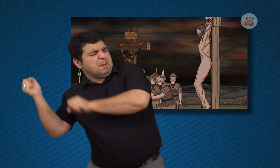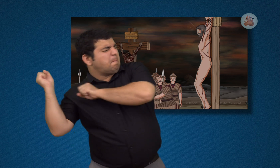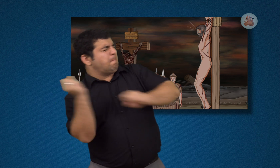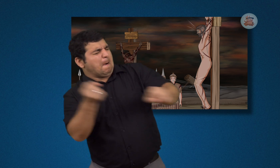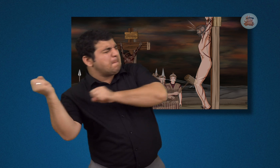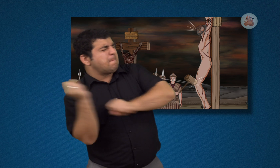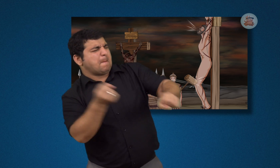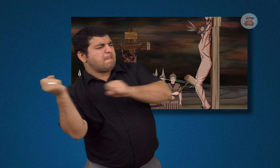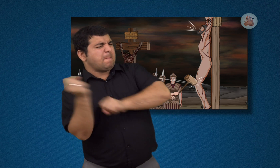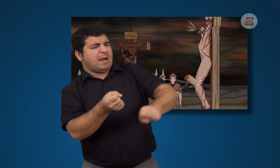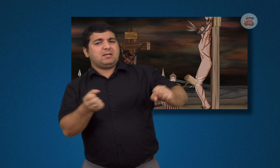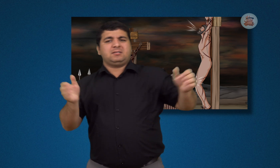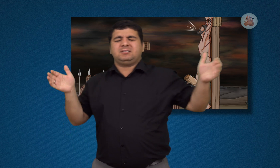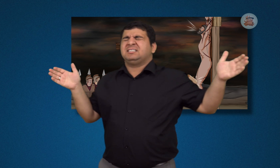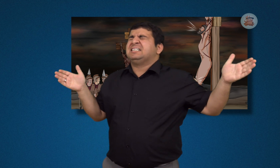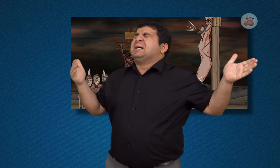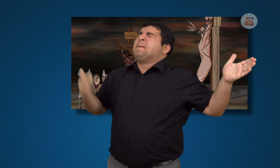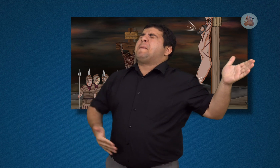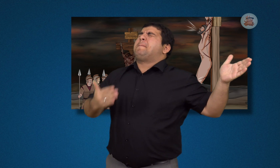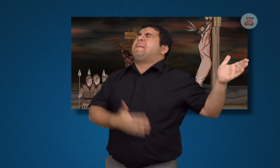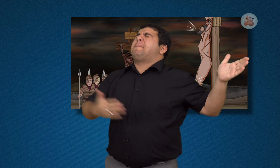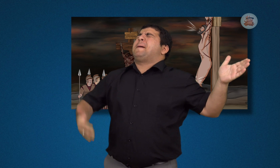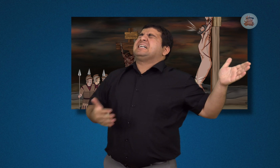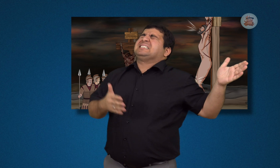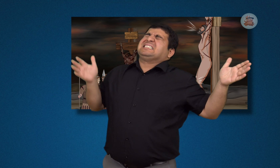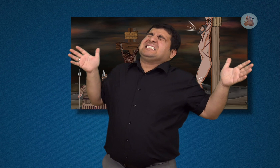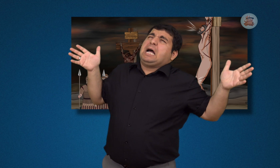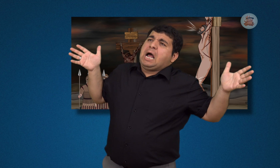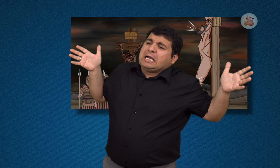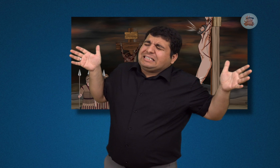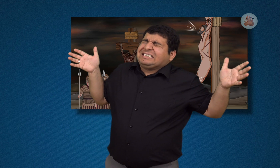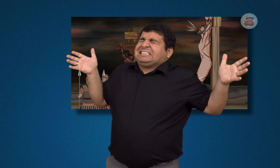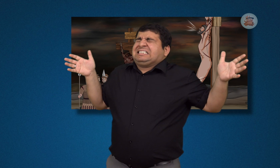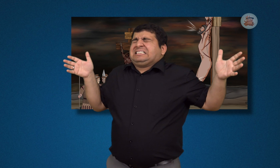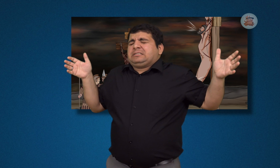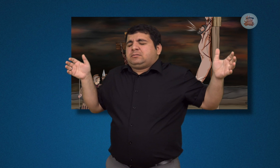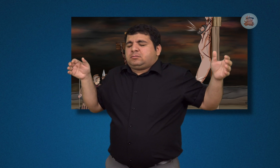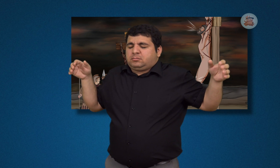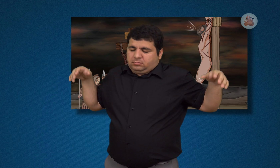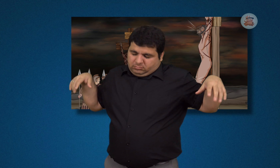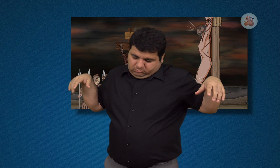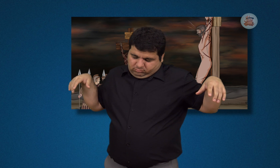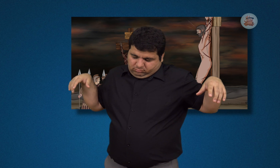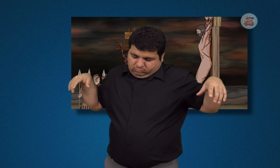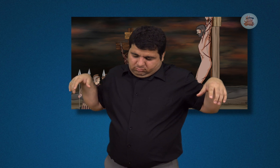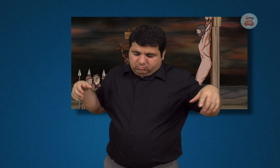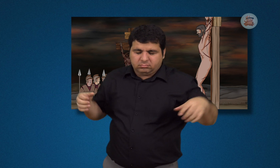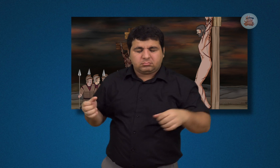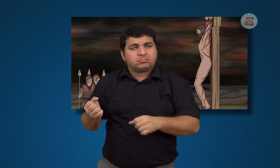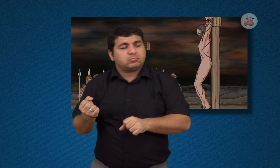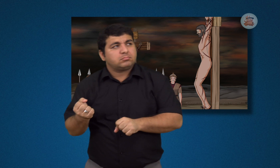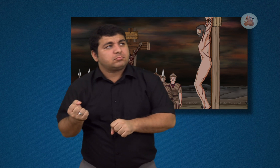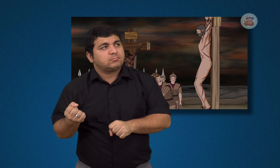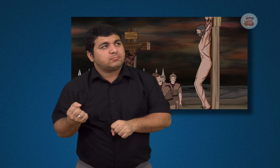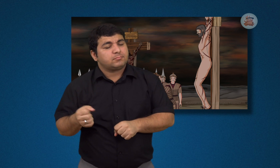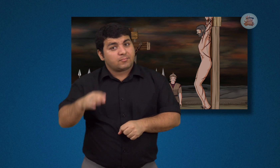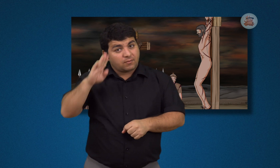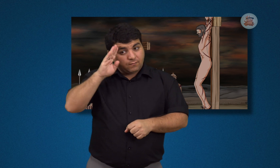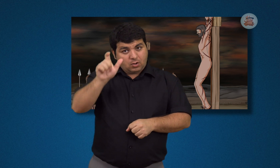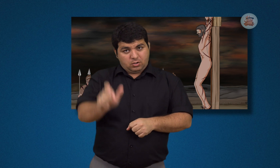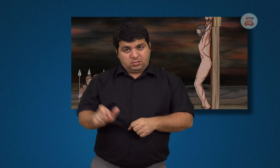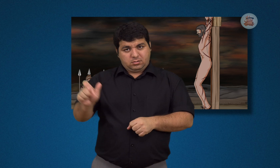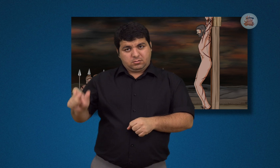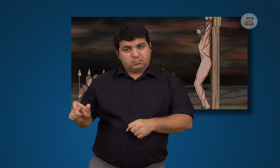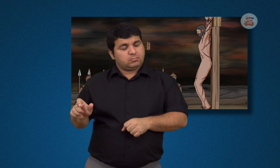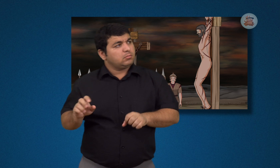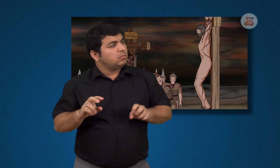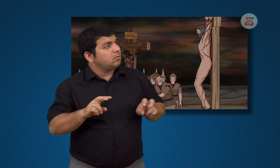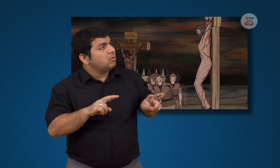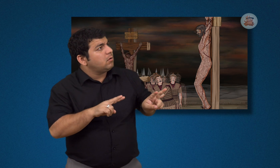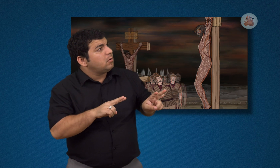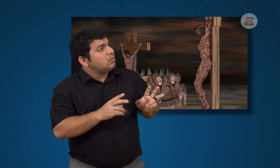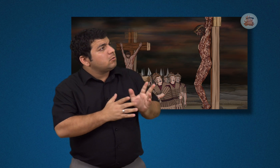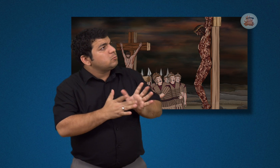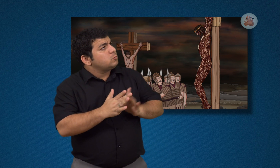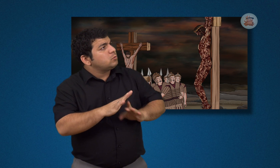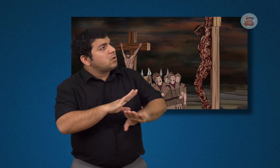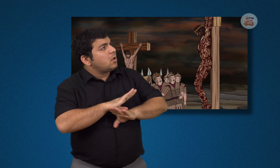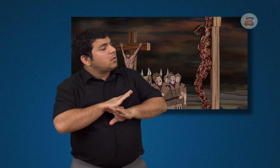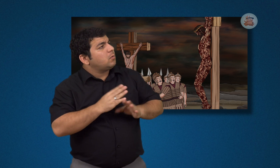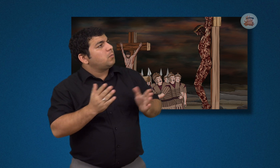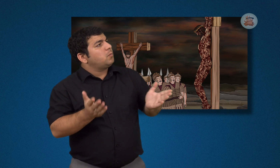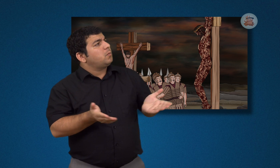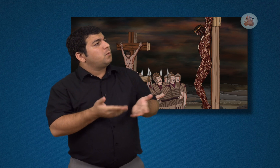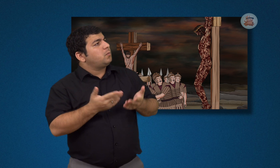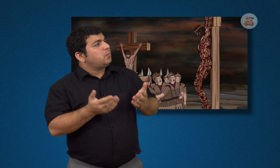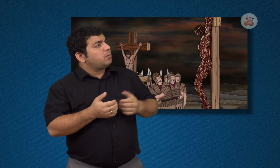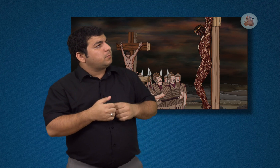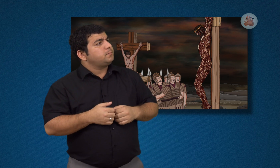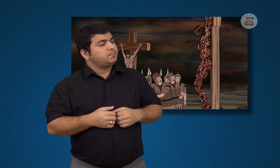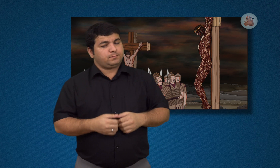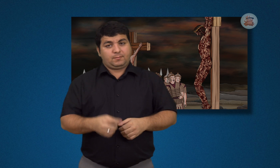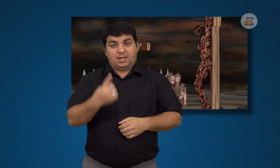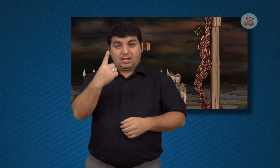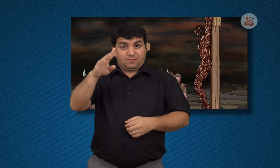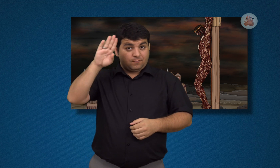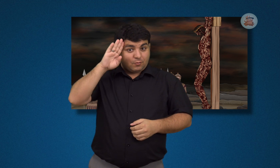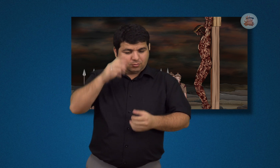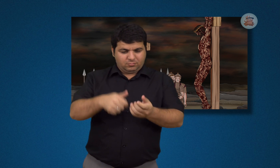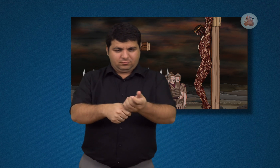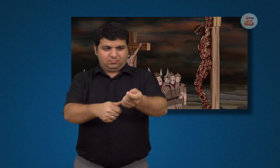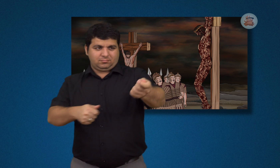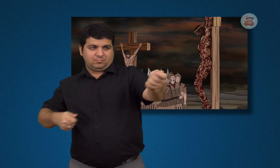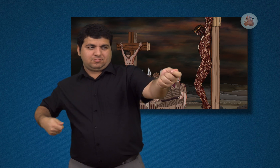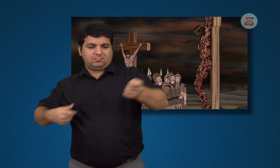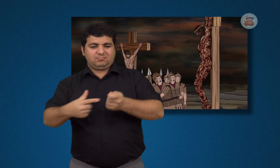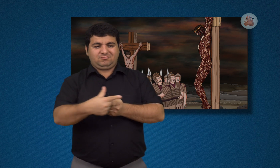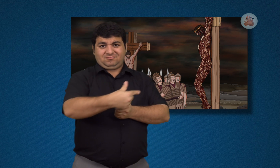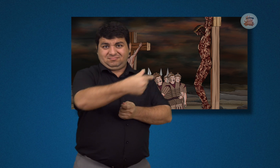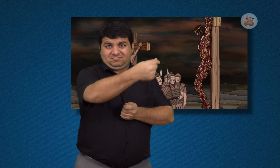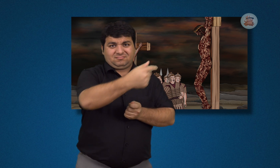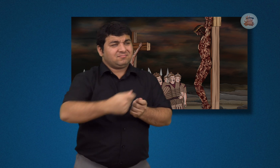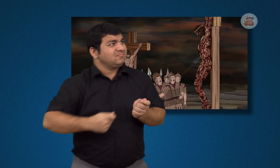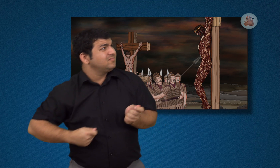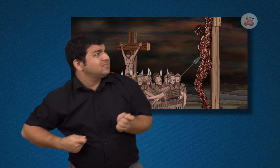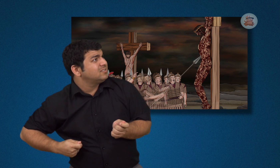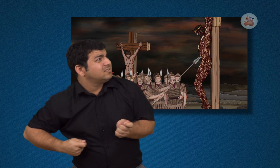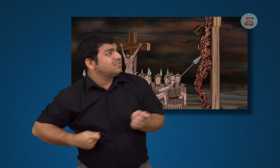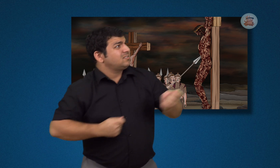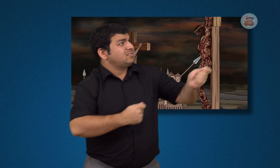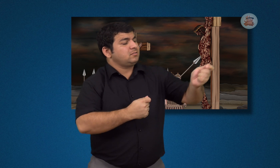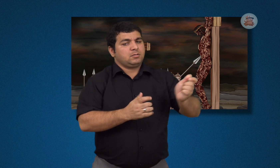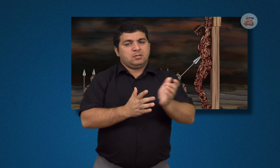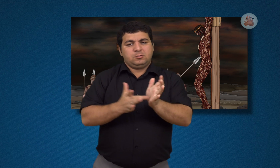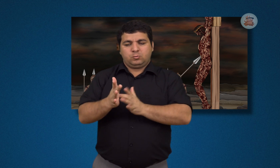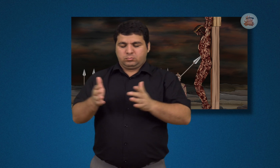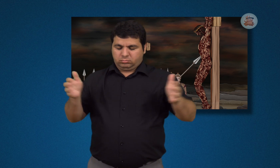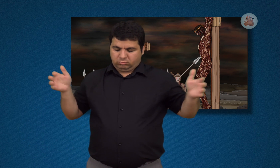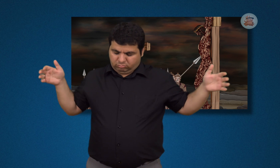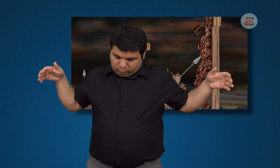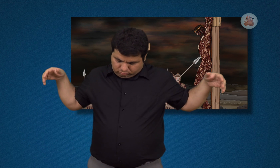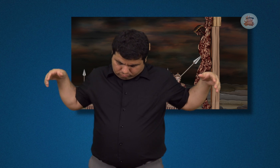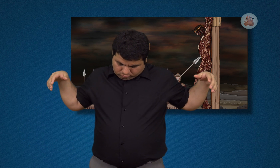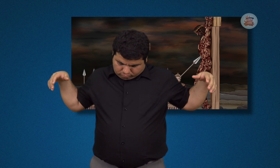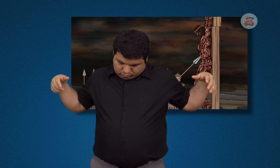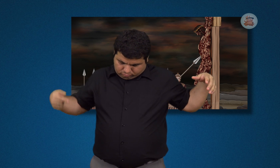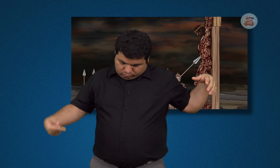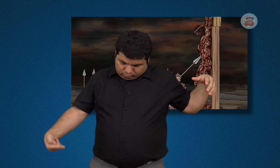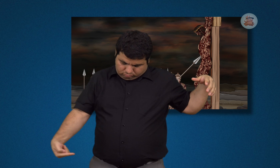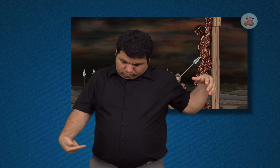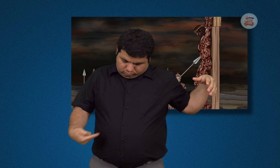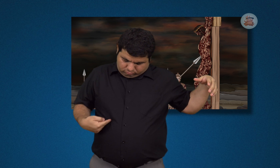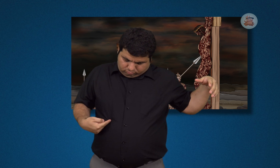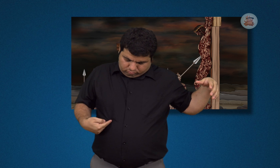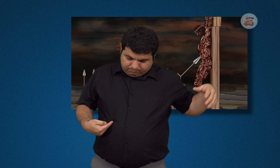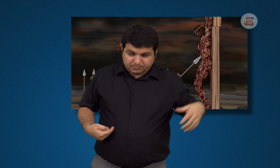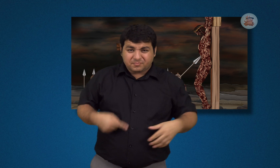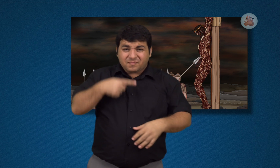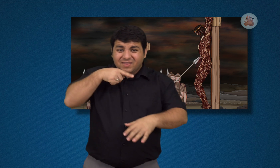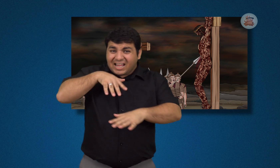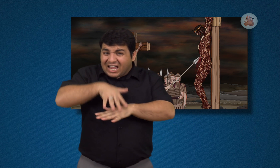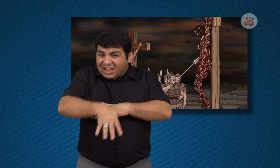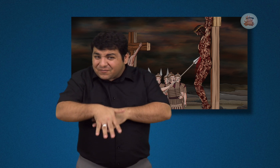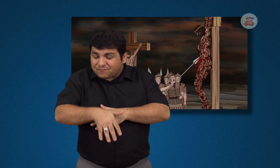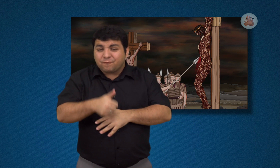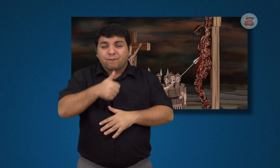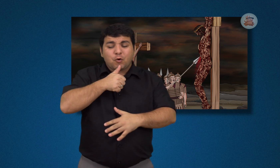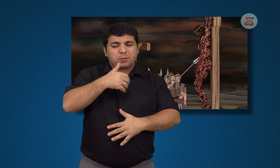Instead, one of the soldiers pierced His side with a spear, and immediately blood and water flowed out.